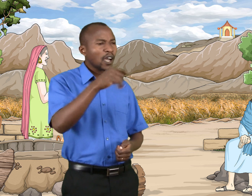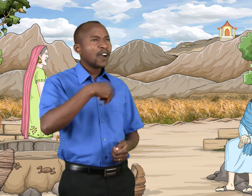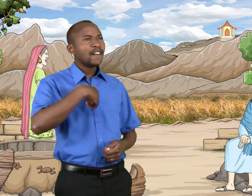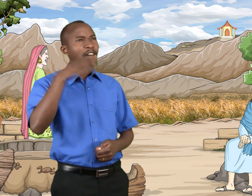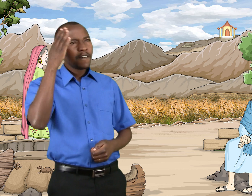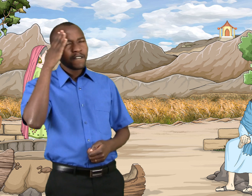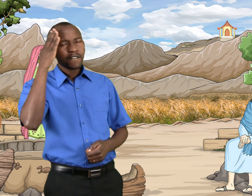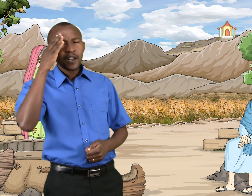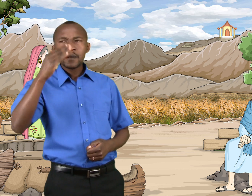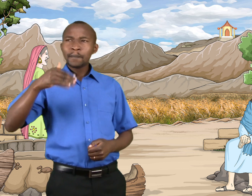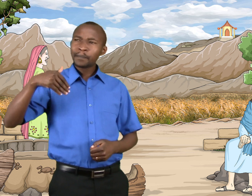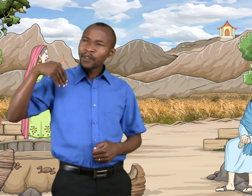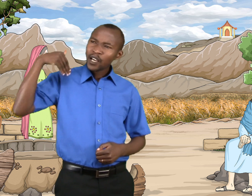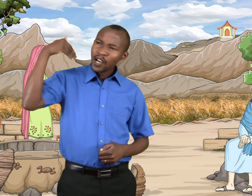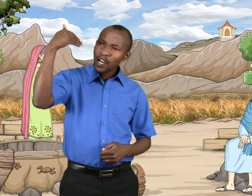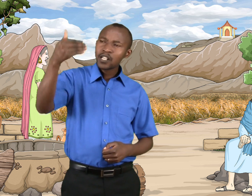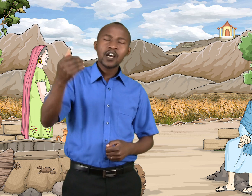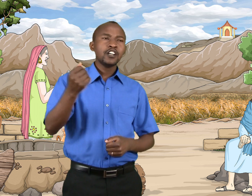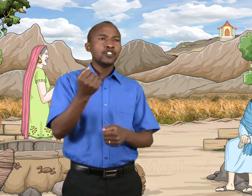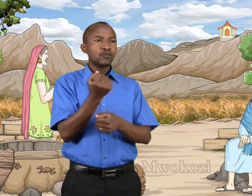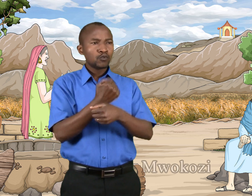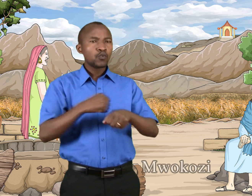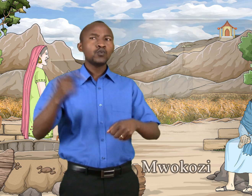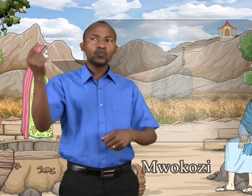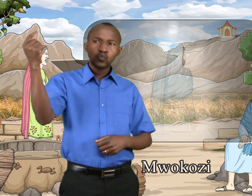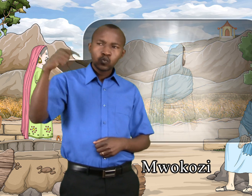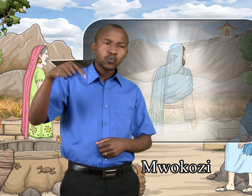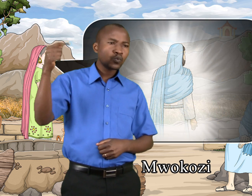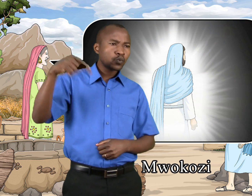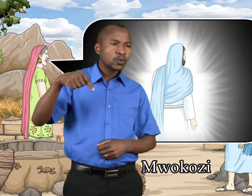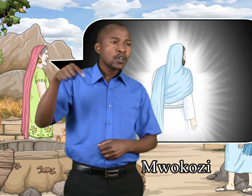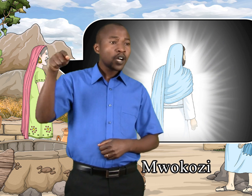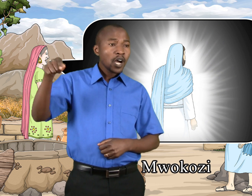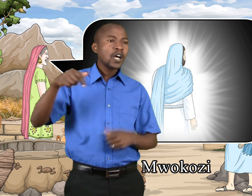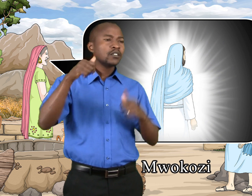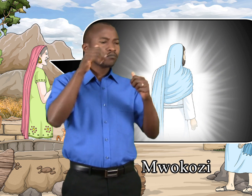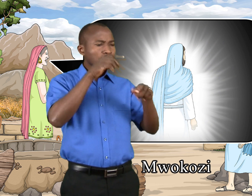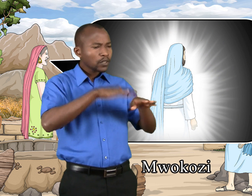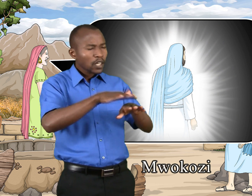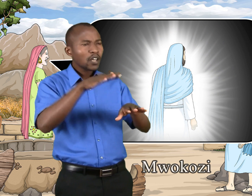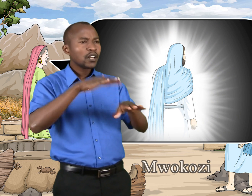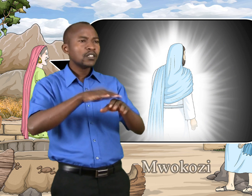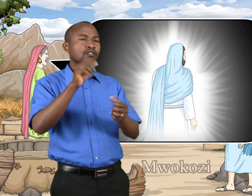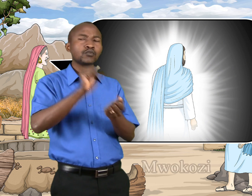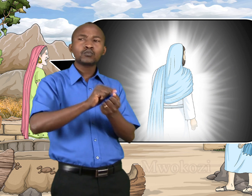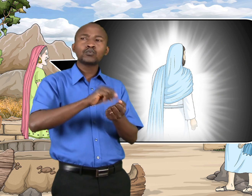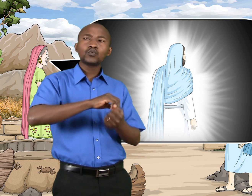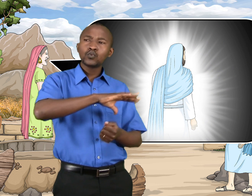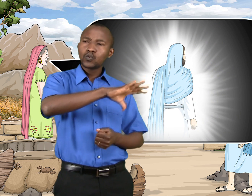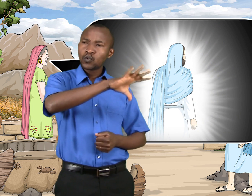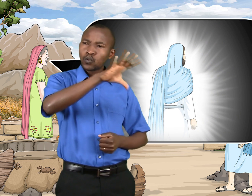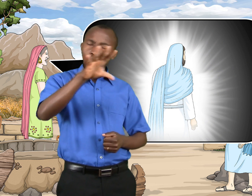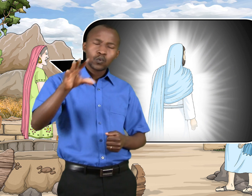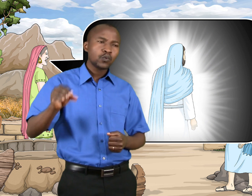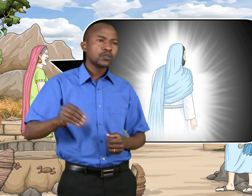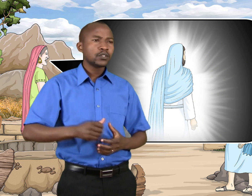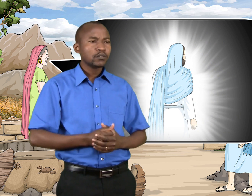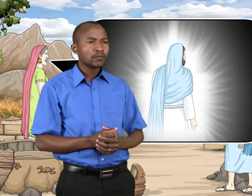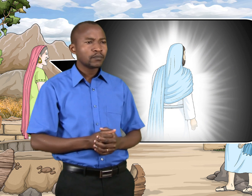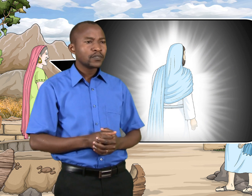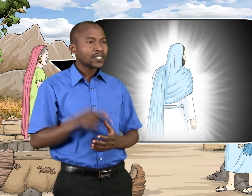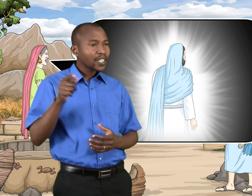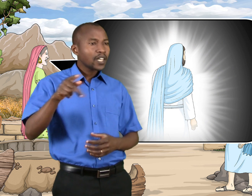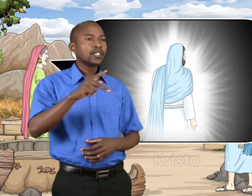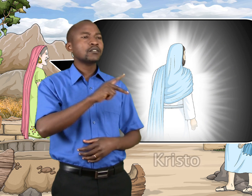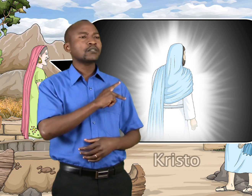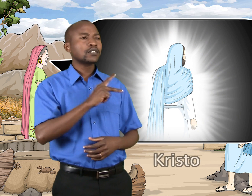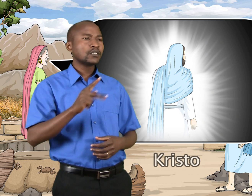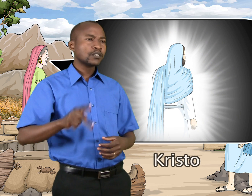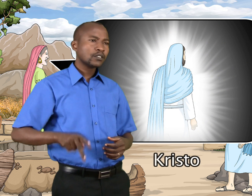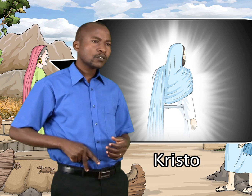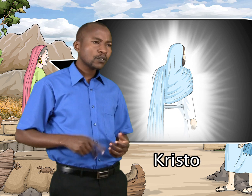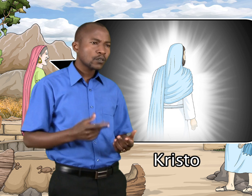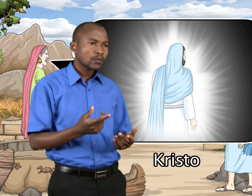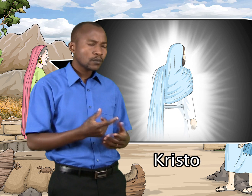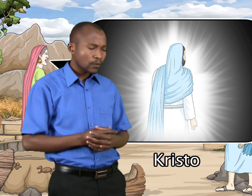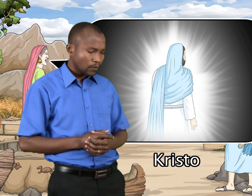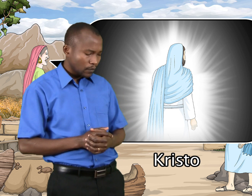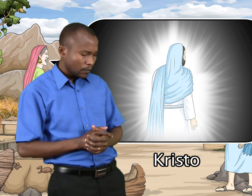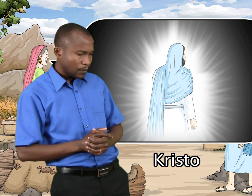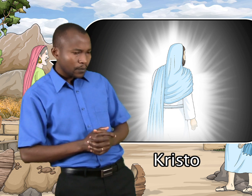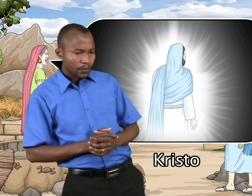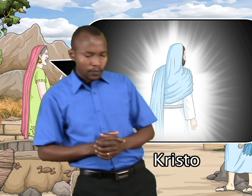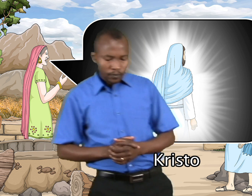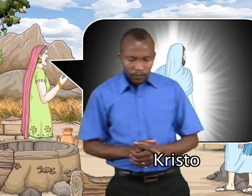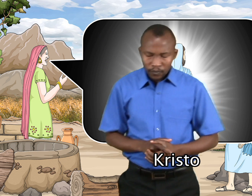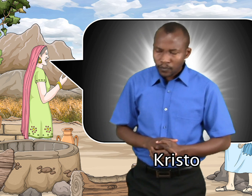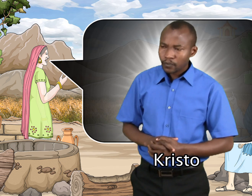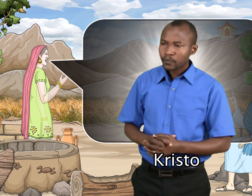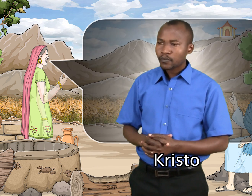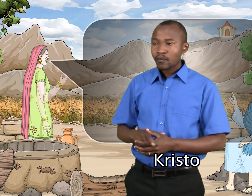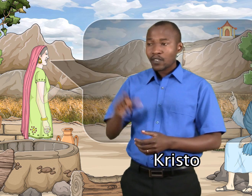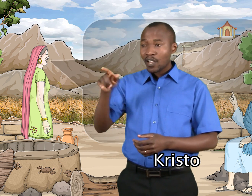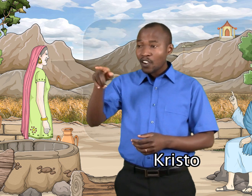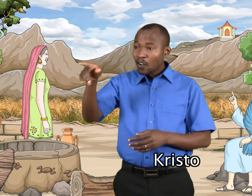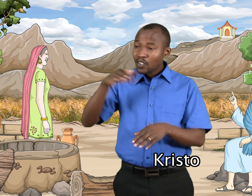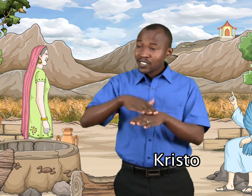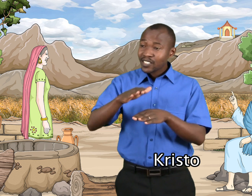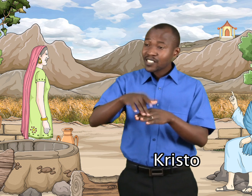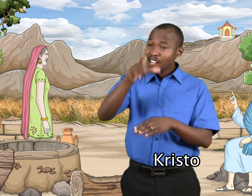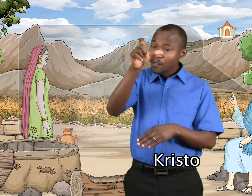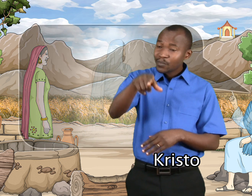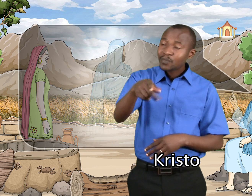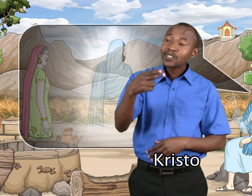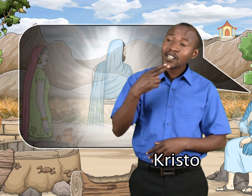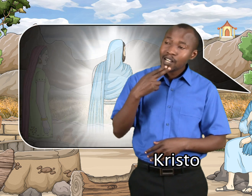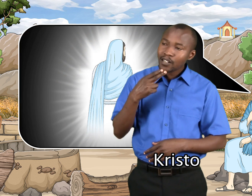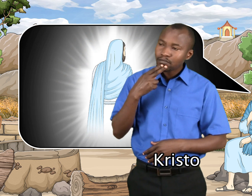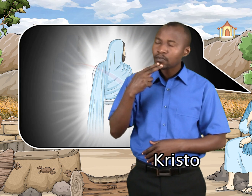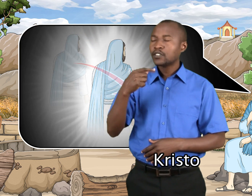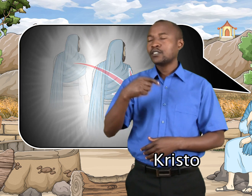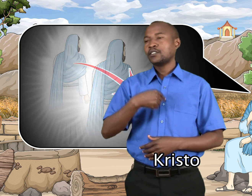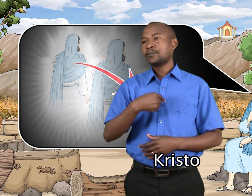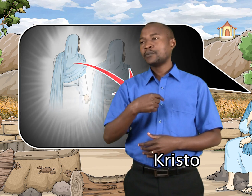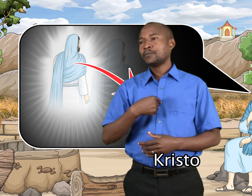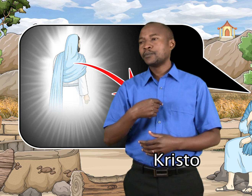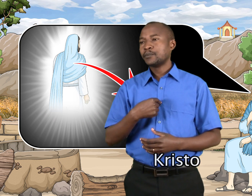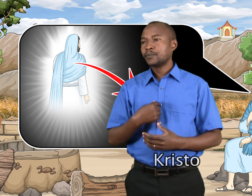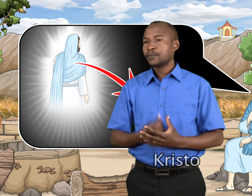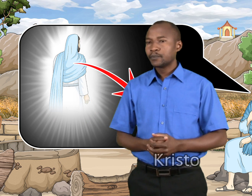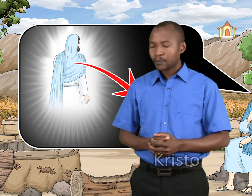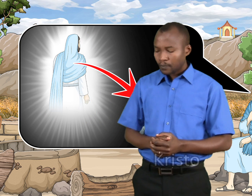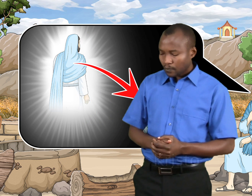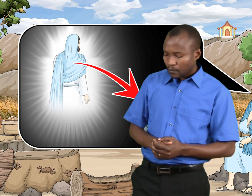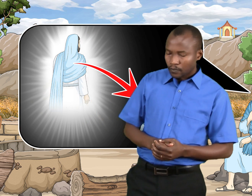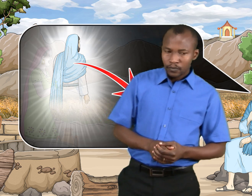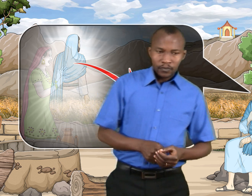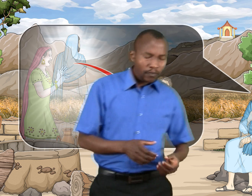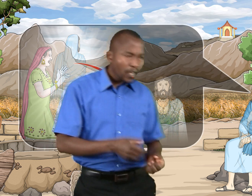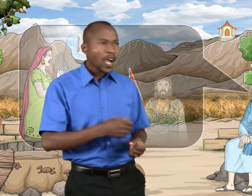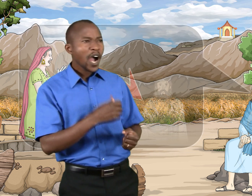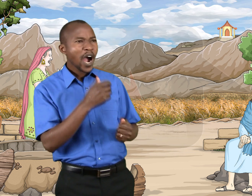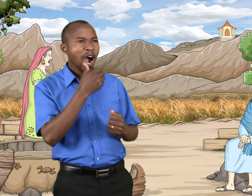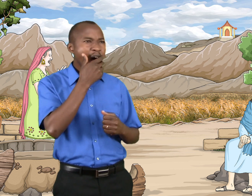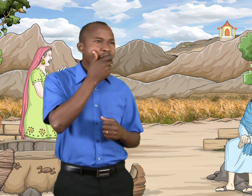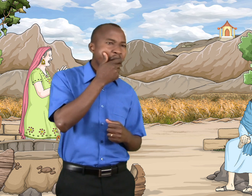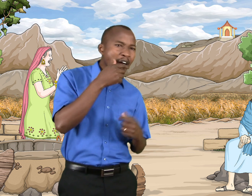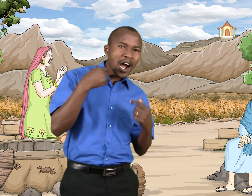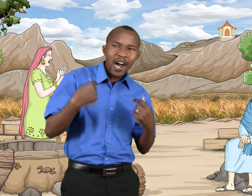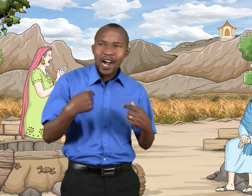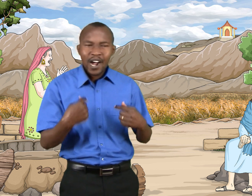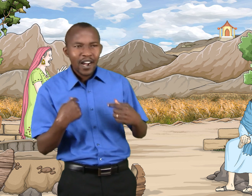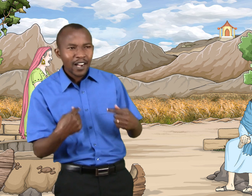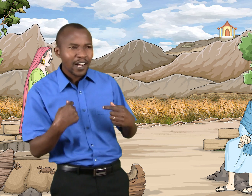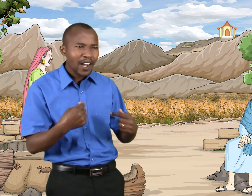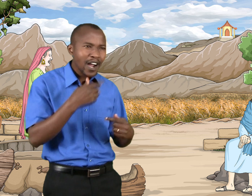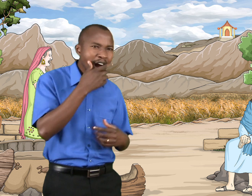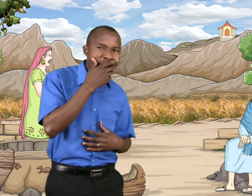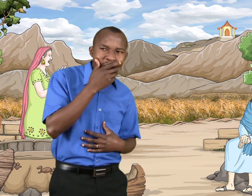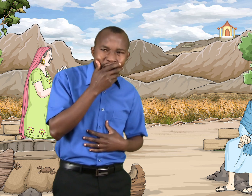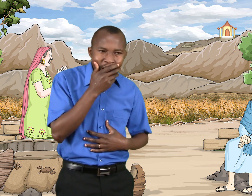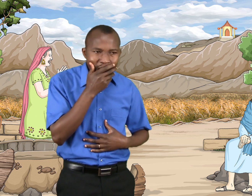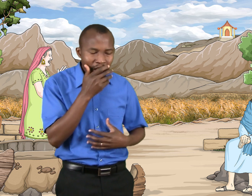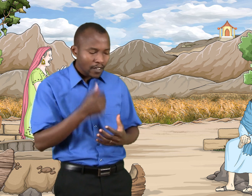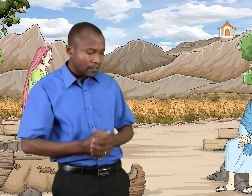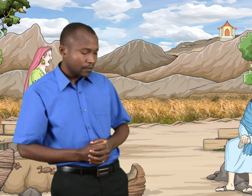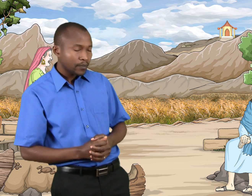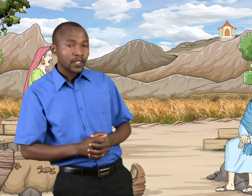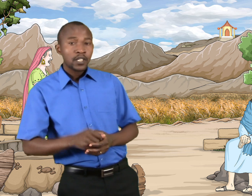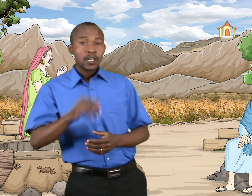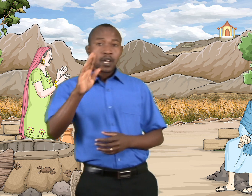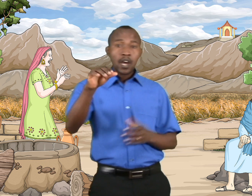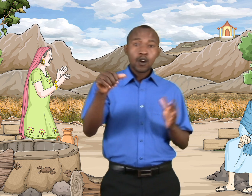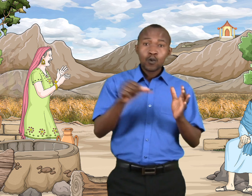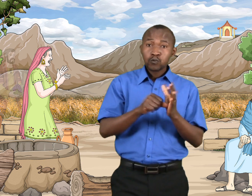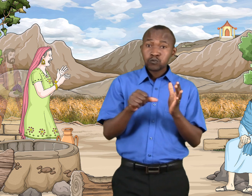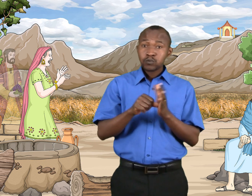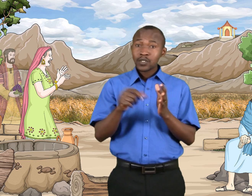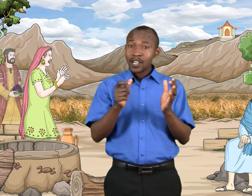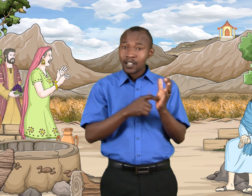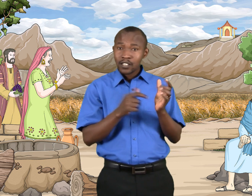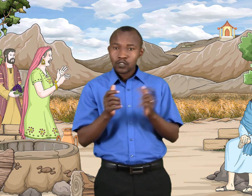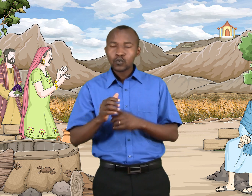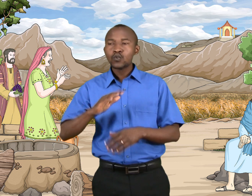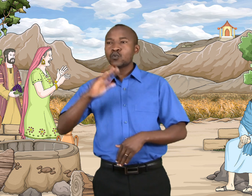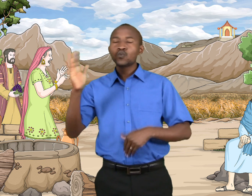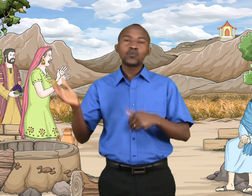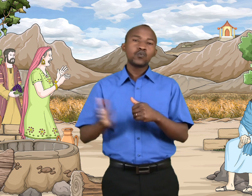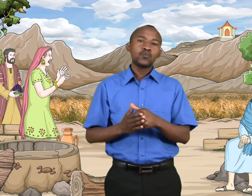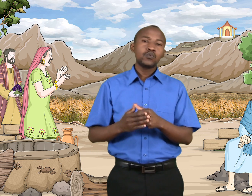The woman said, “I know that Messiah” (called Christ) “is coming. When He comes, He will explain everything to us.” Jesus answered, “I who speak to you am He.”